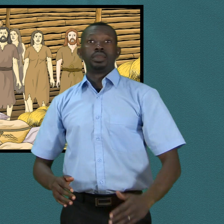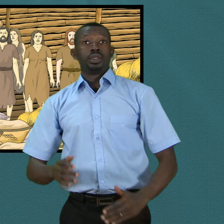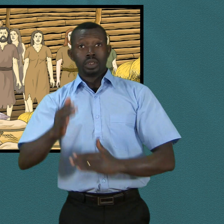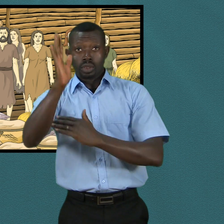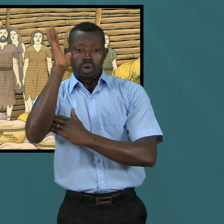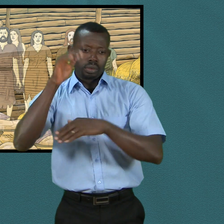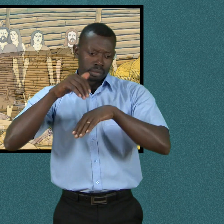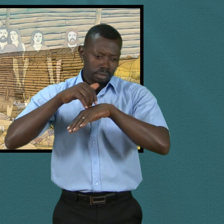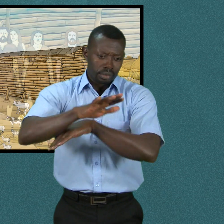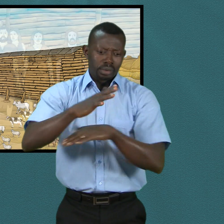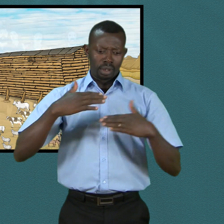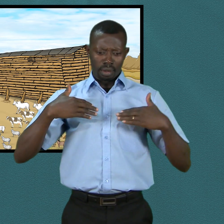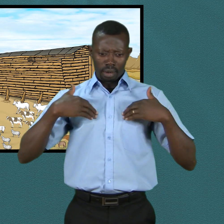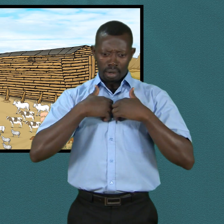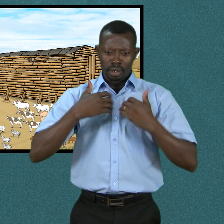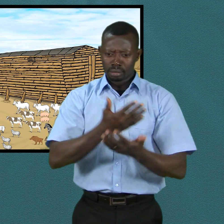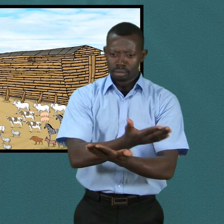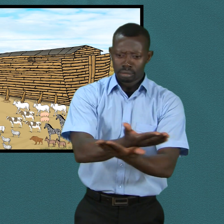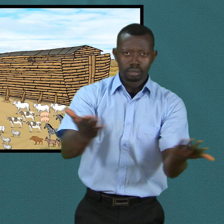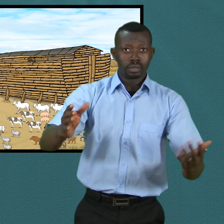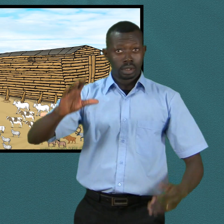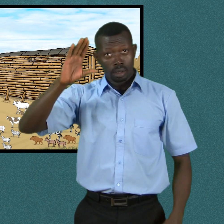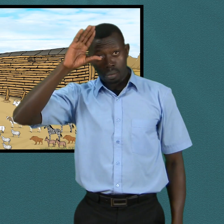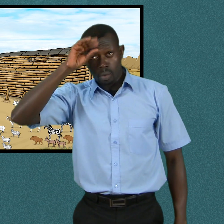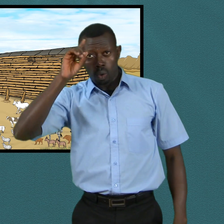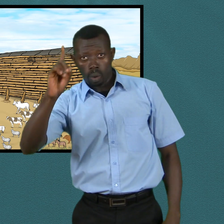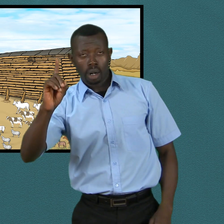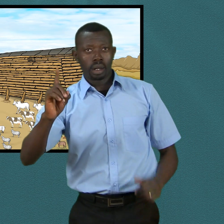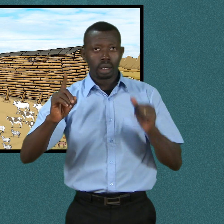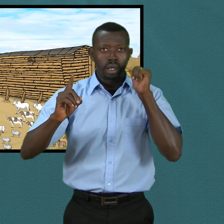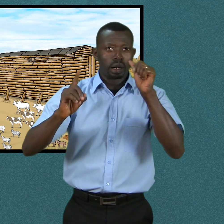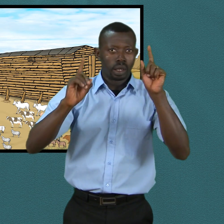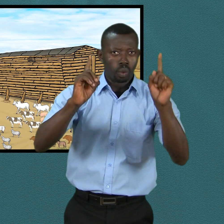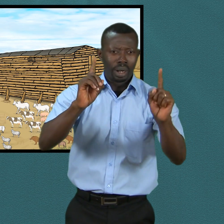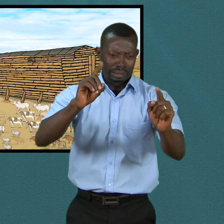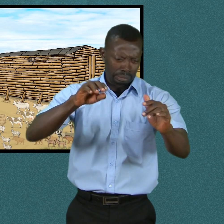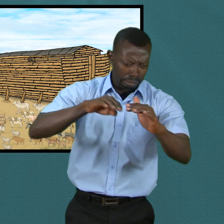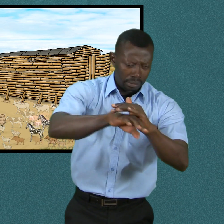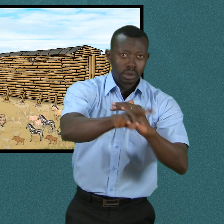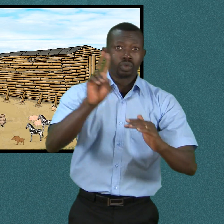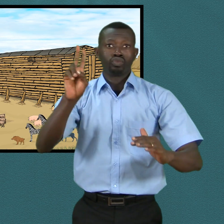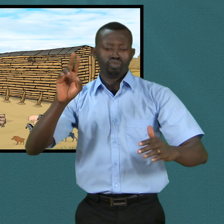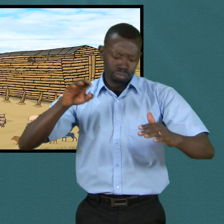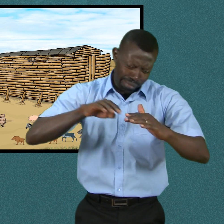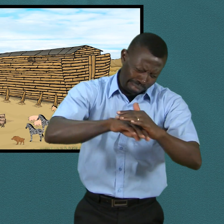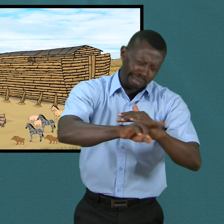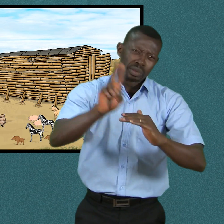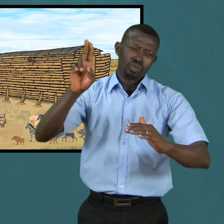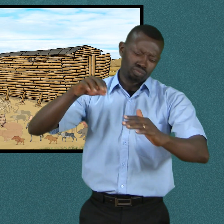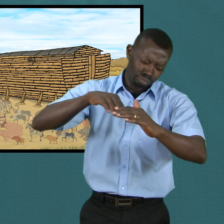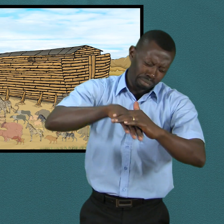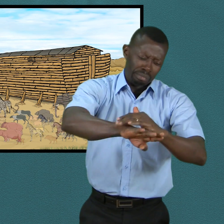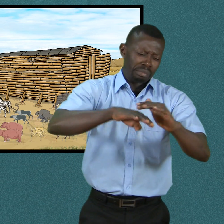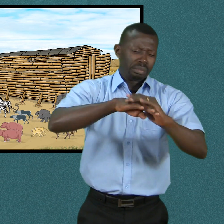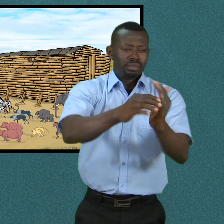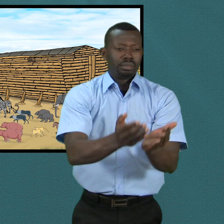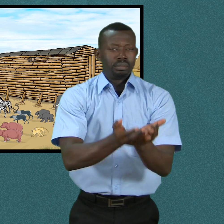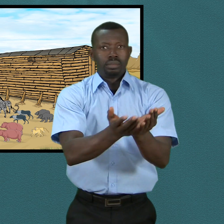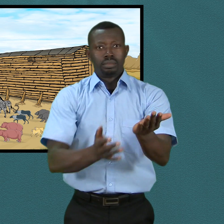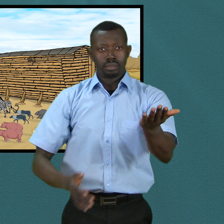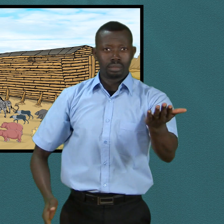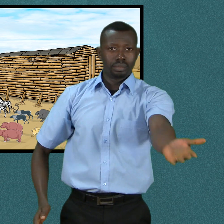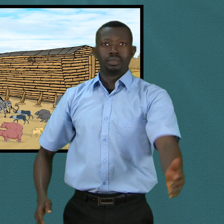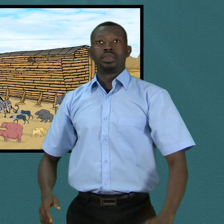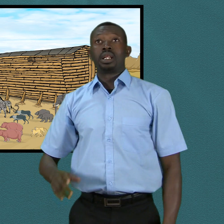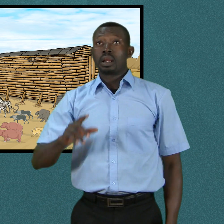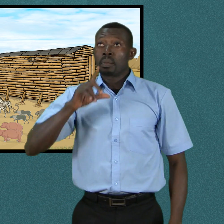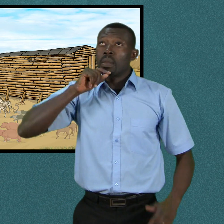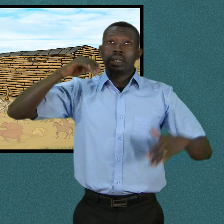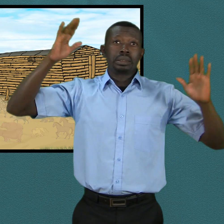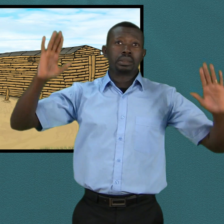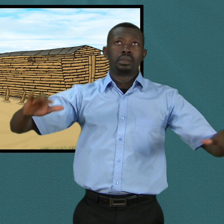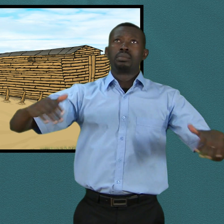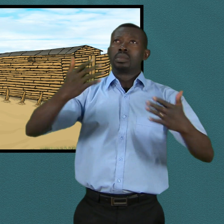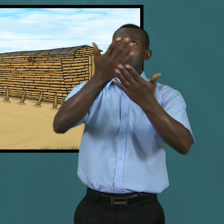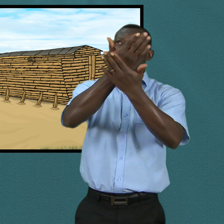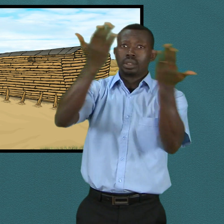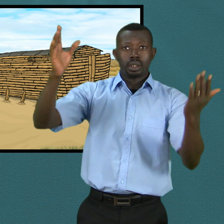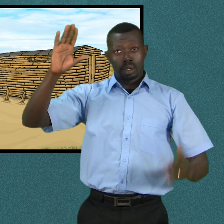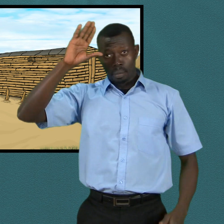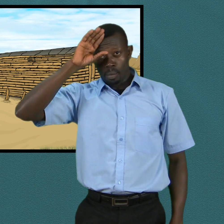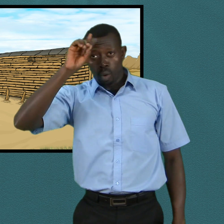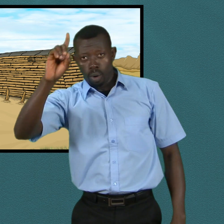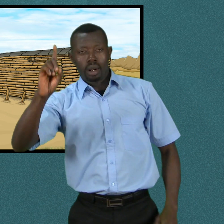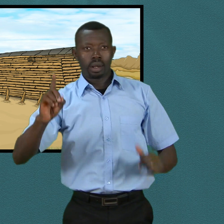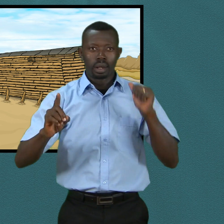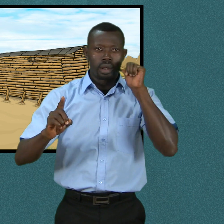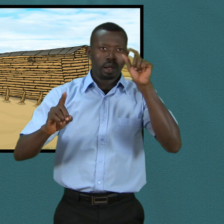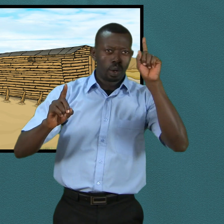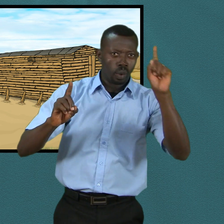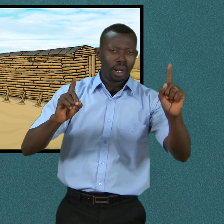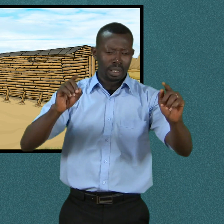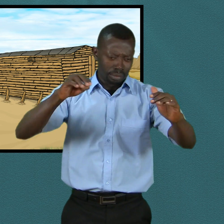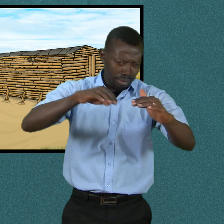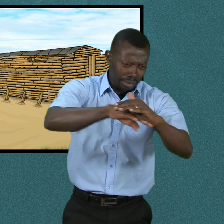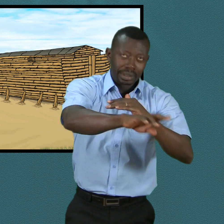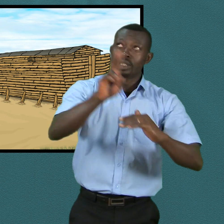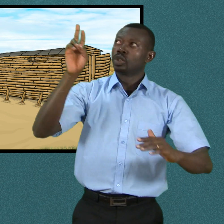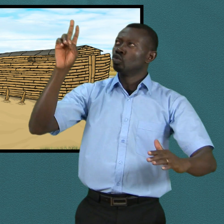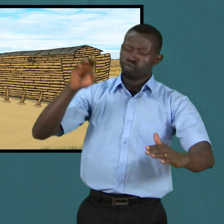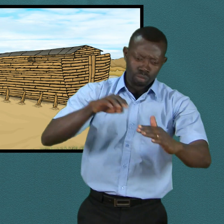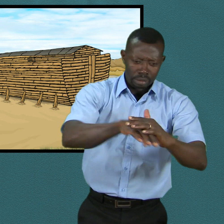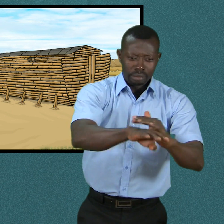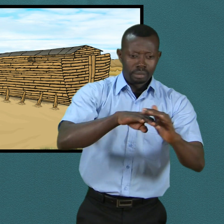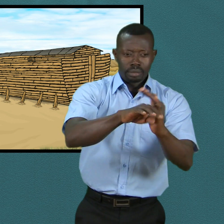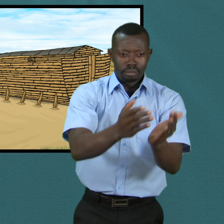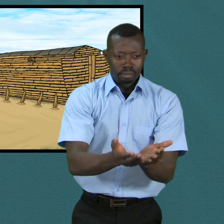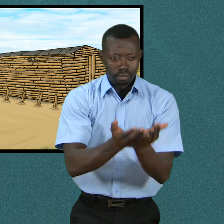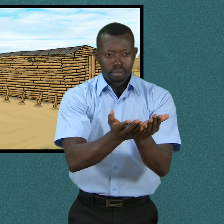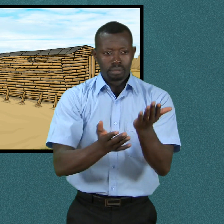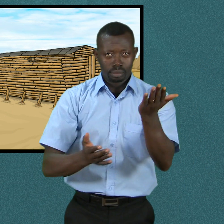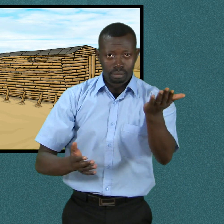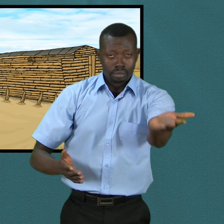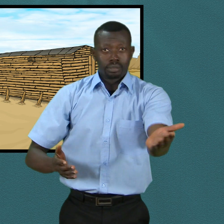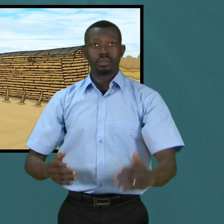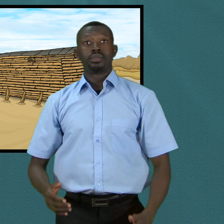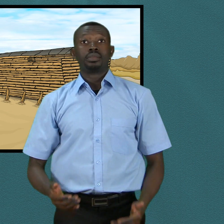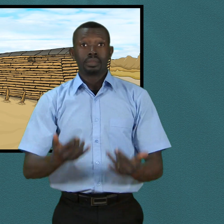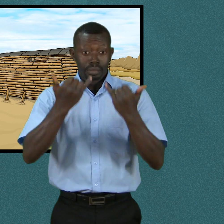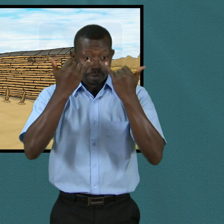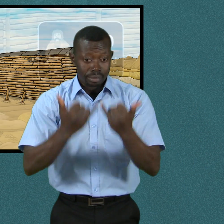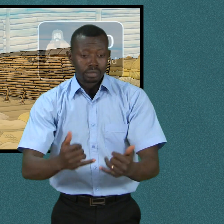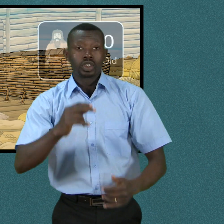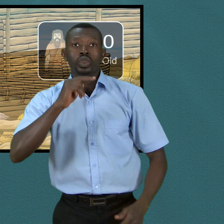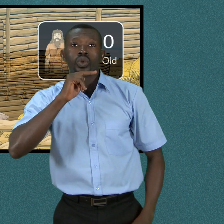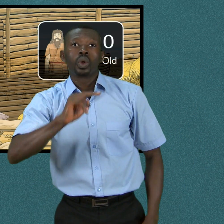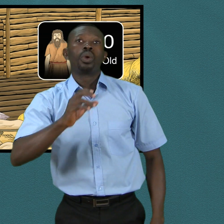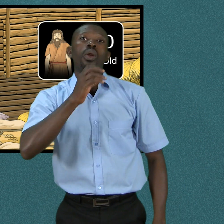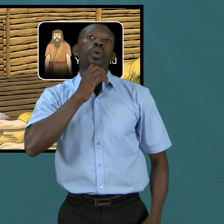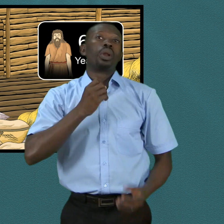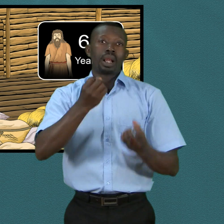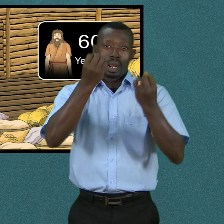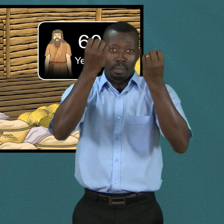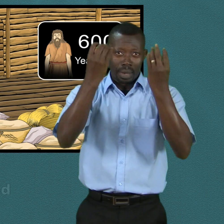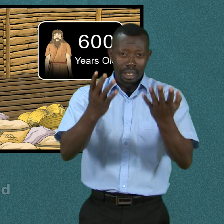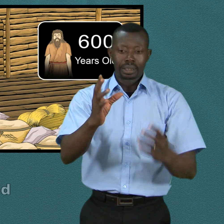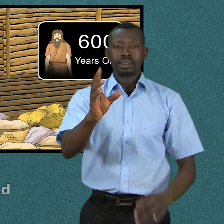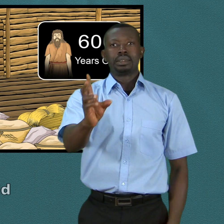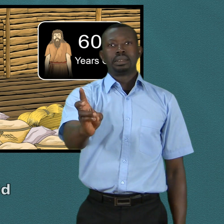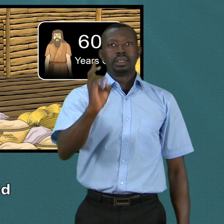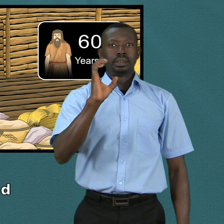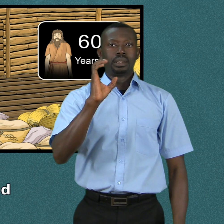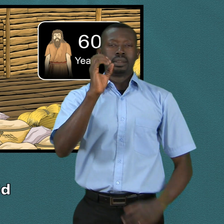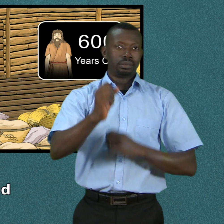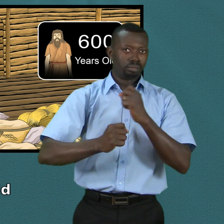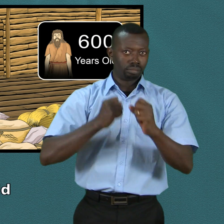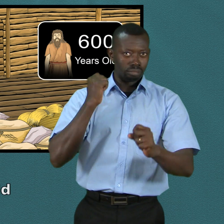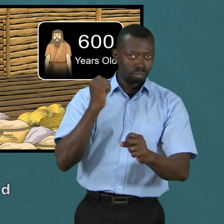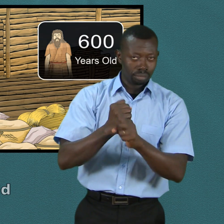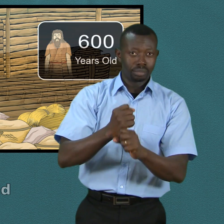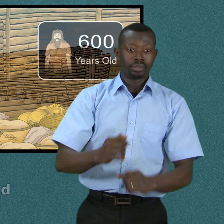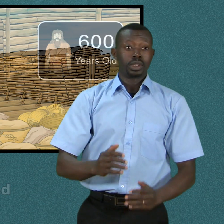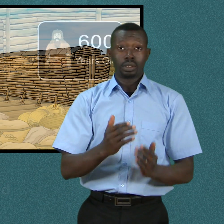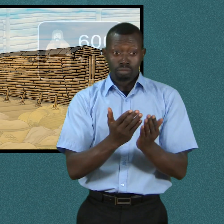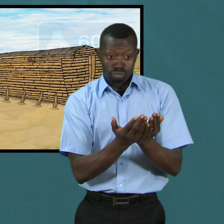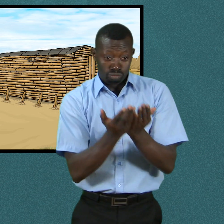The clean and unclean animals, the birds, and everything that crawls along the ground came to Noah to enter the ark, two by two, male and female, as God had commanded Noah. And after seven days the floodwaters came upon the earth. In the six hundredth year of Noah’s life, on the seventeenth day of the second month, all the fountains of the great deep burst forth, and the floodgates of the heavens were opened.